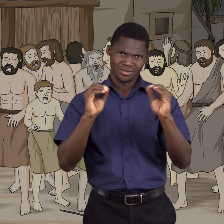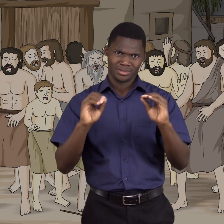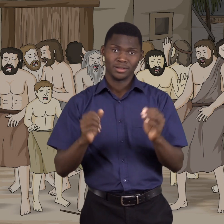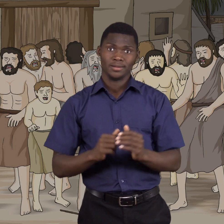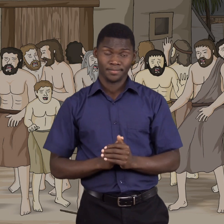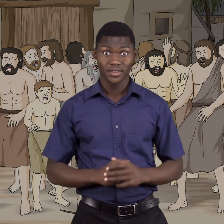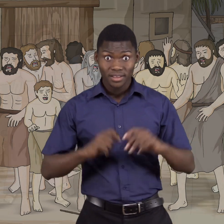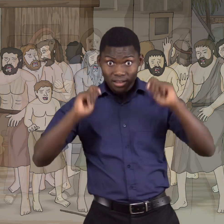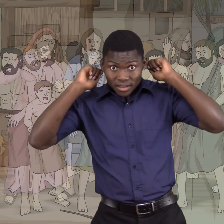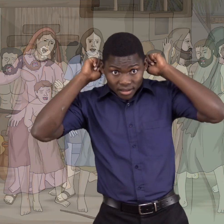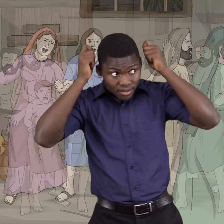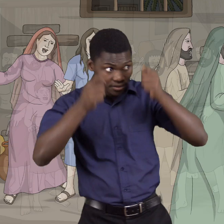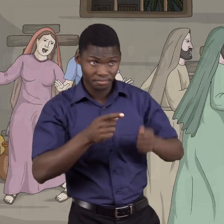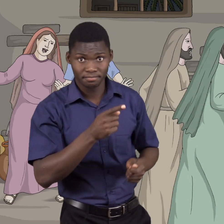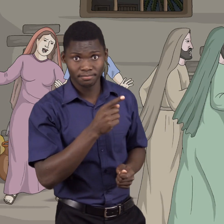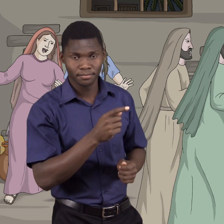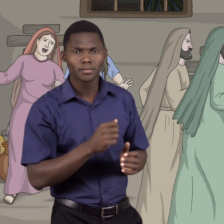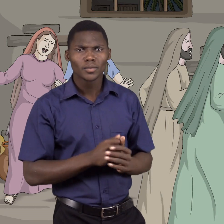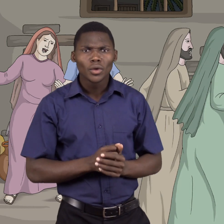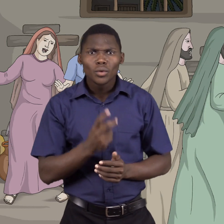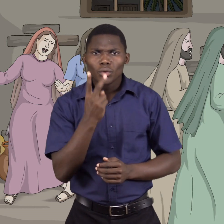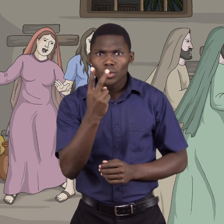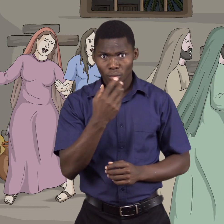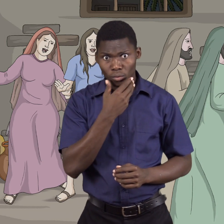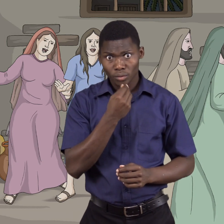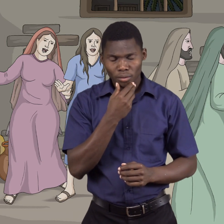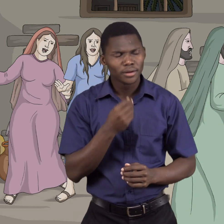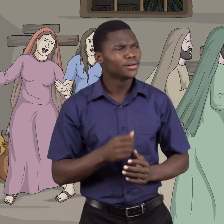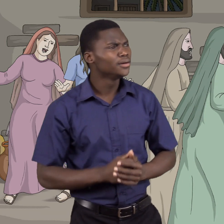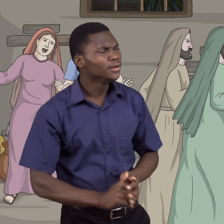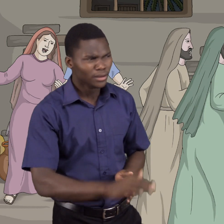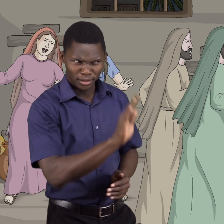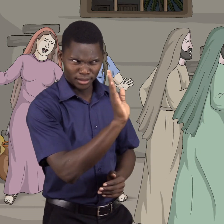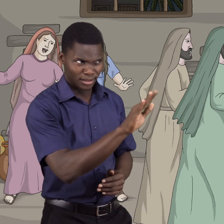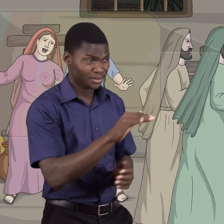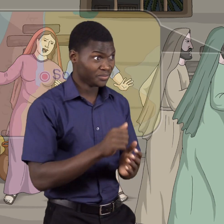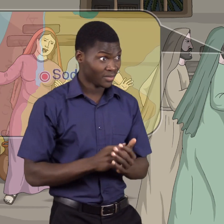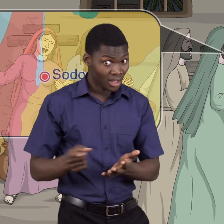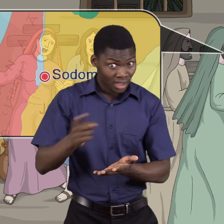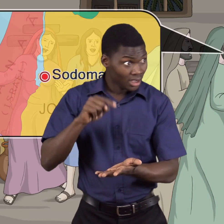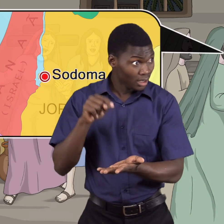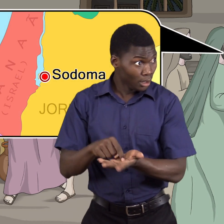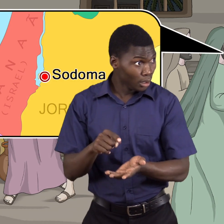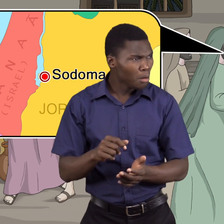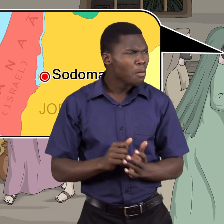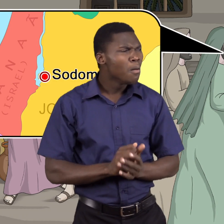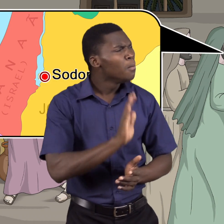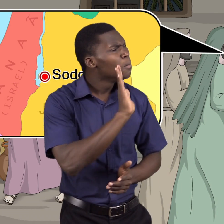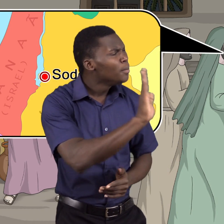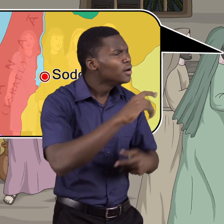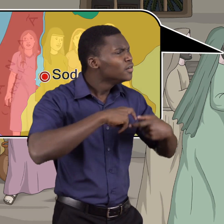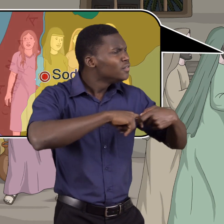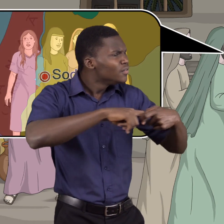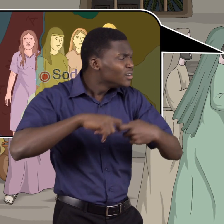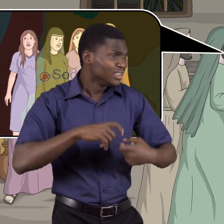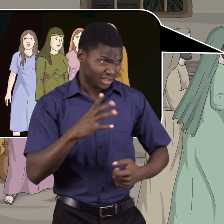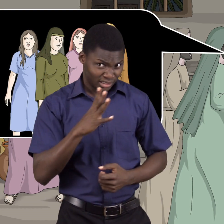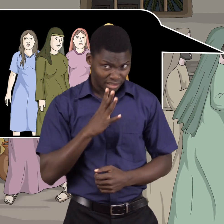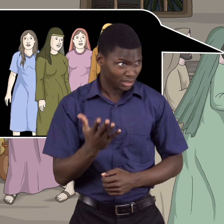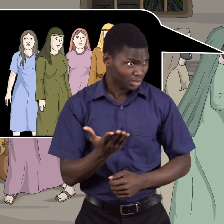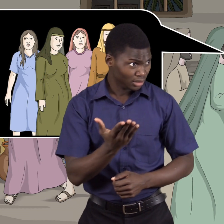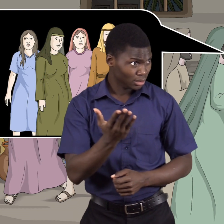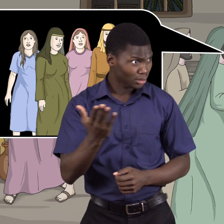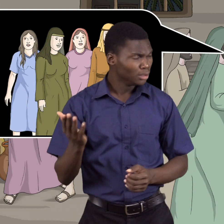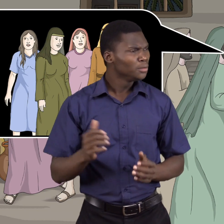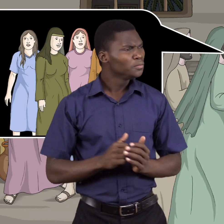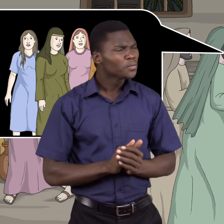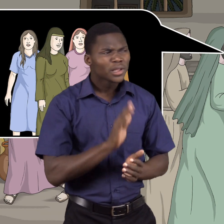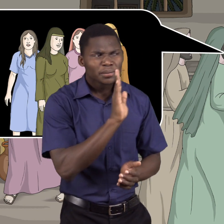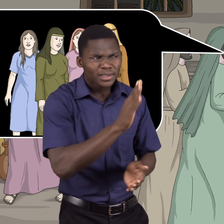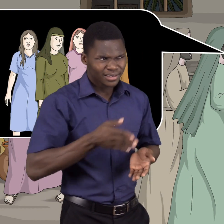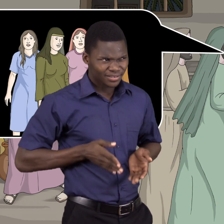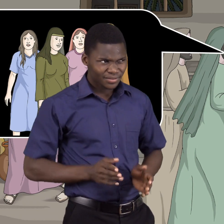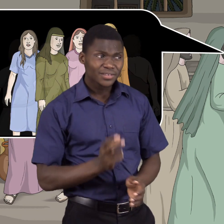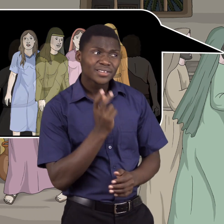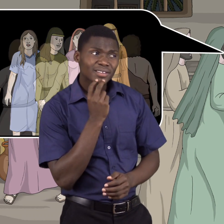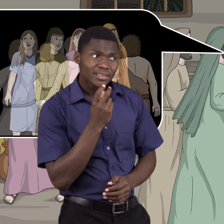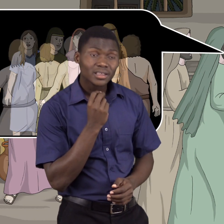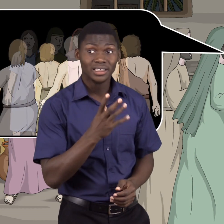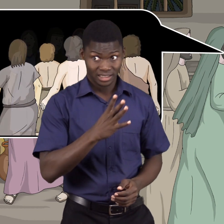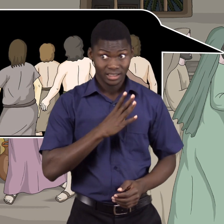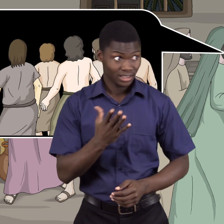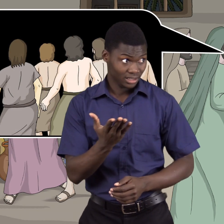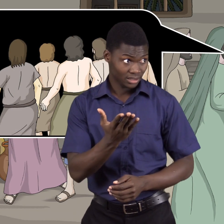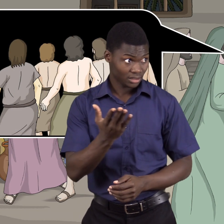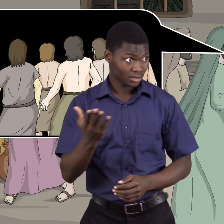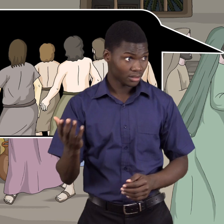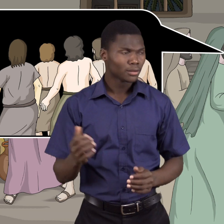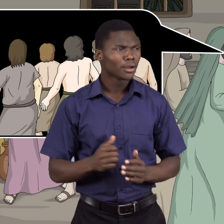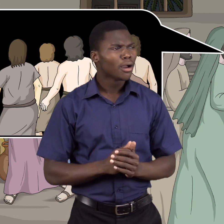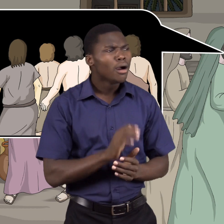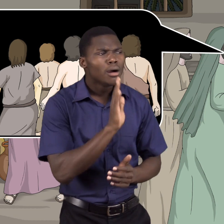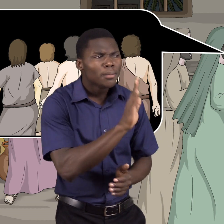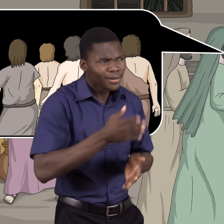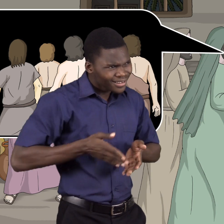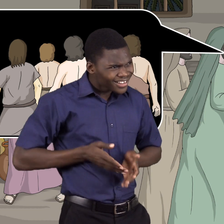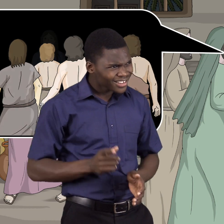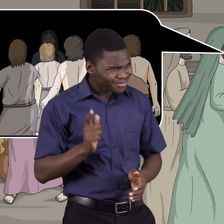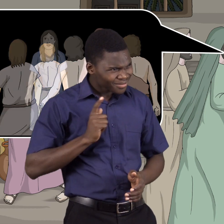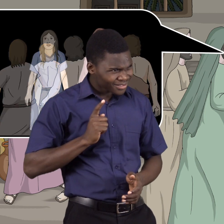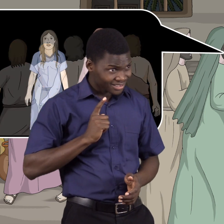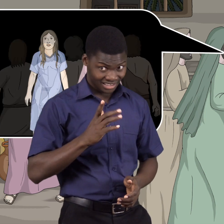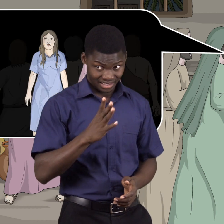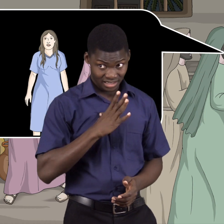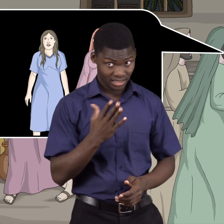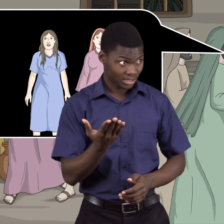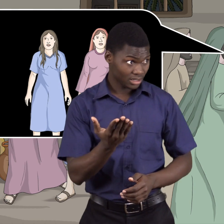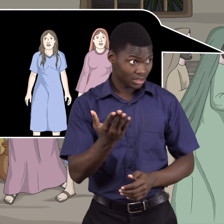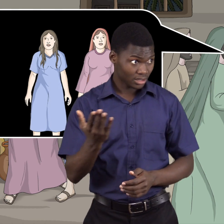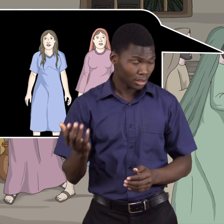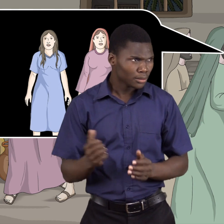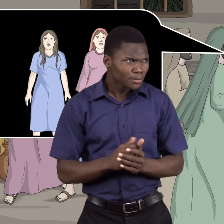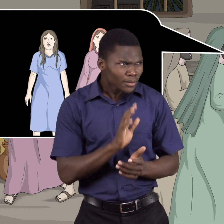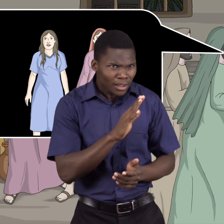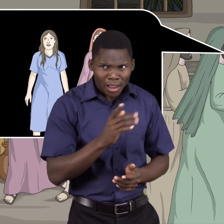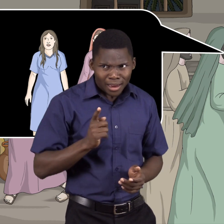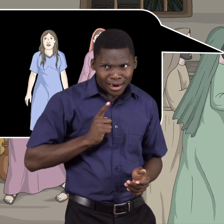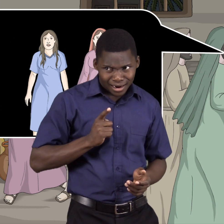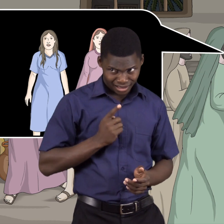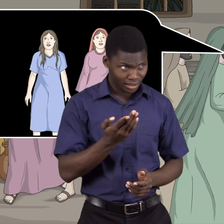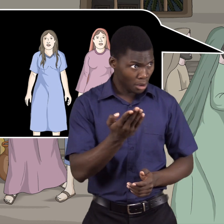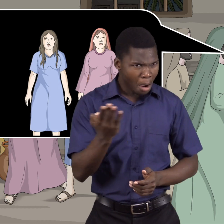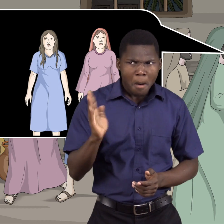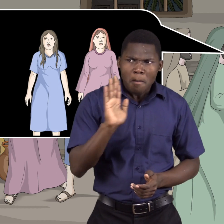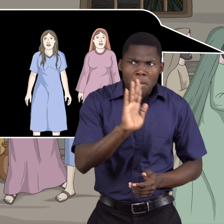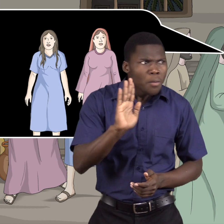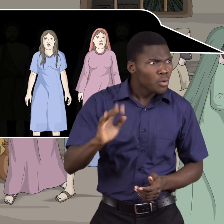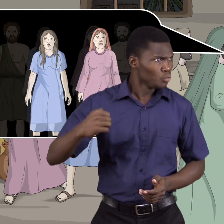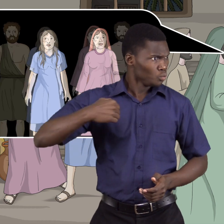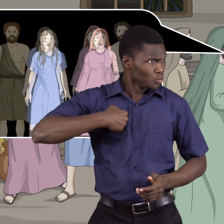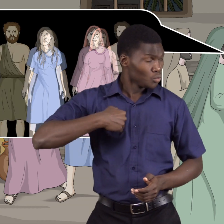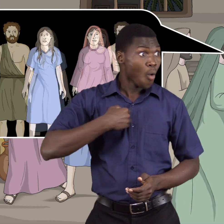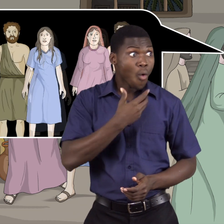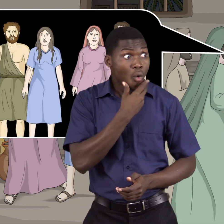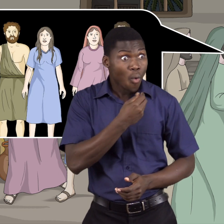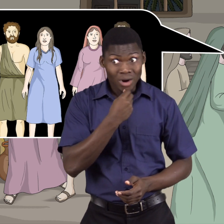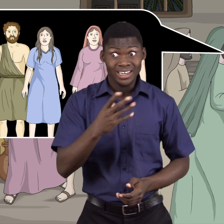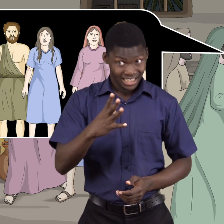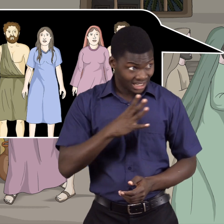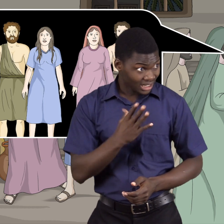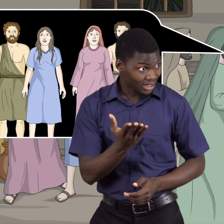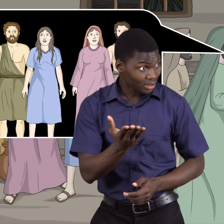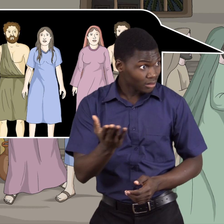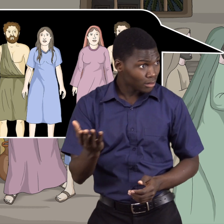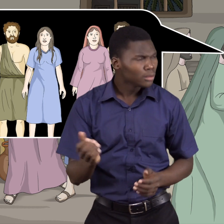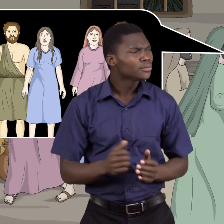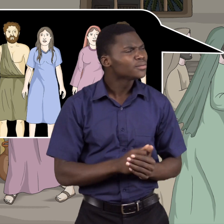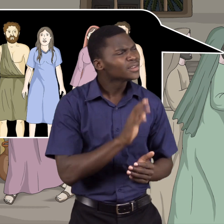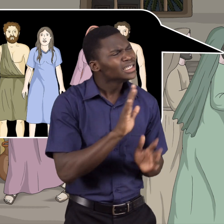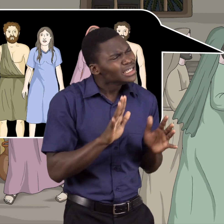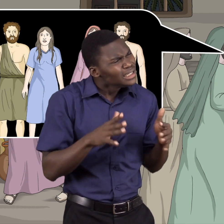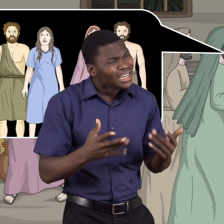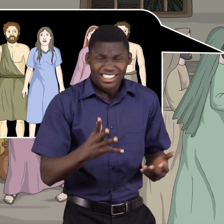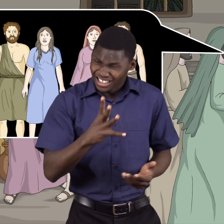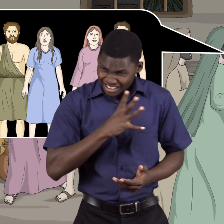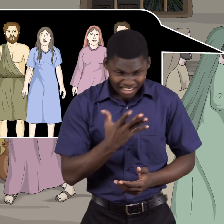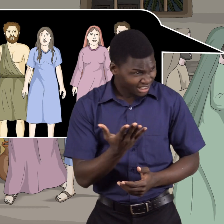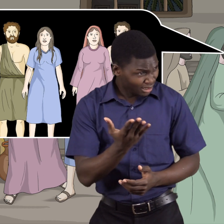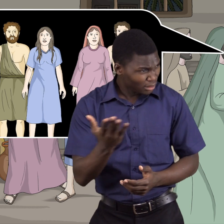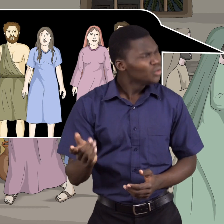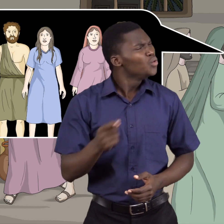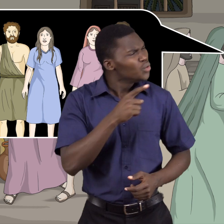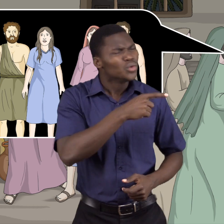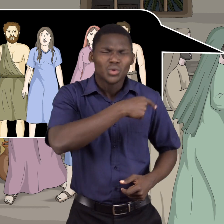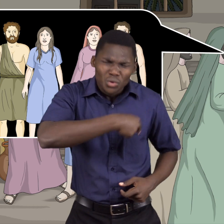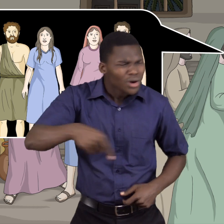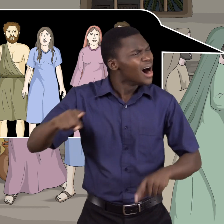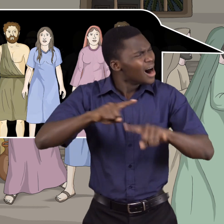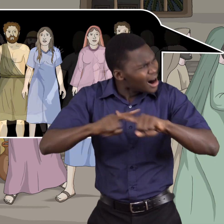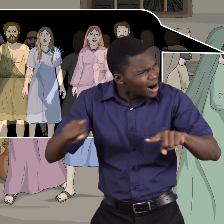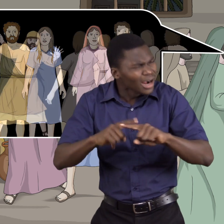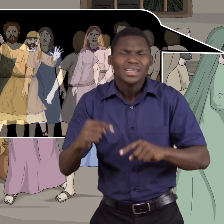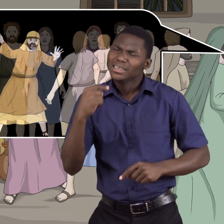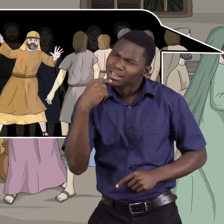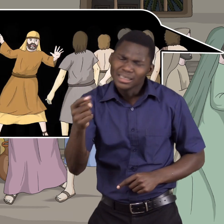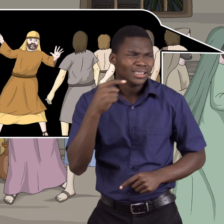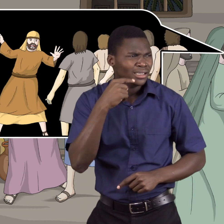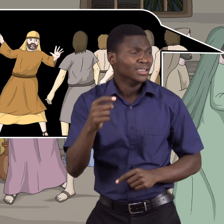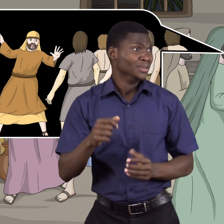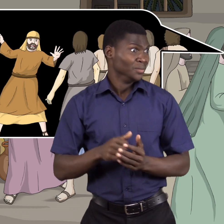Then the two men said to Lot, “Do you have anyone else here—a son-in-law, your sons or daughters, or anyone else in the city who belongs to you?